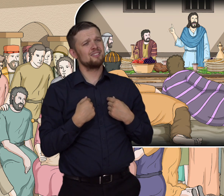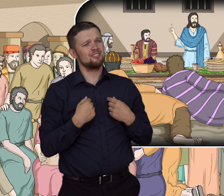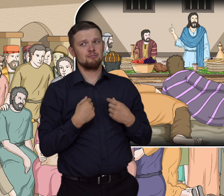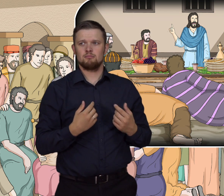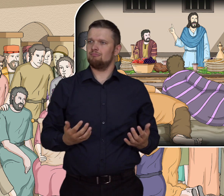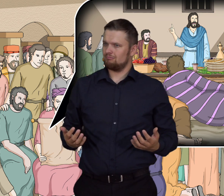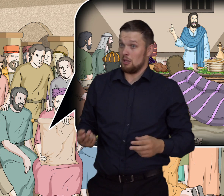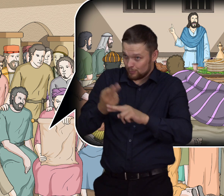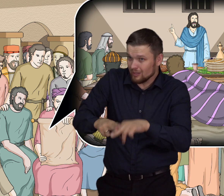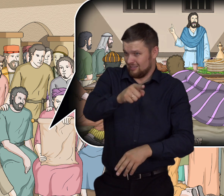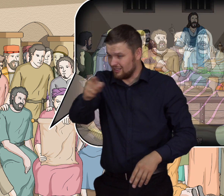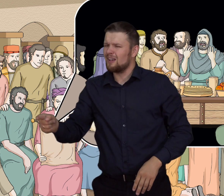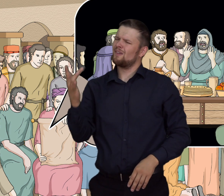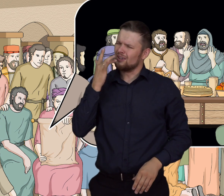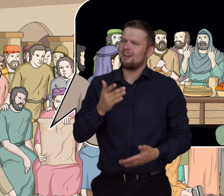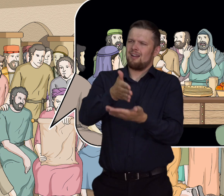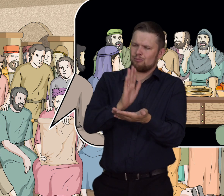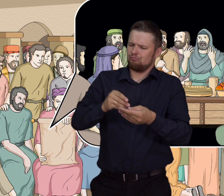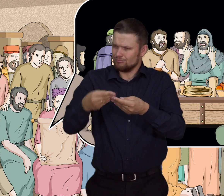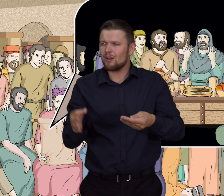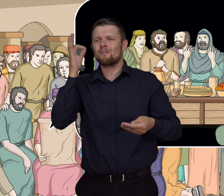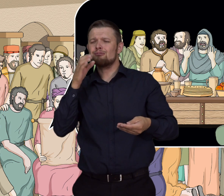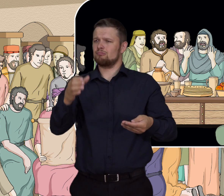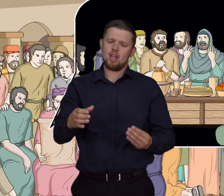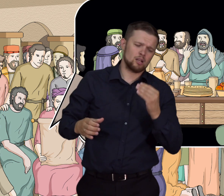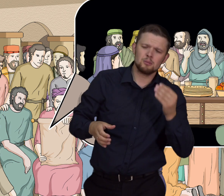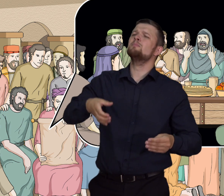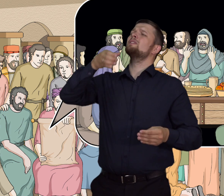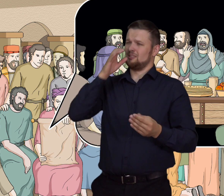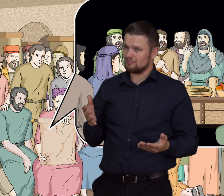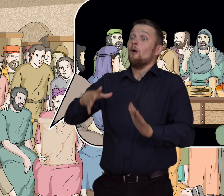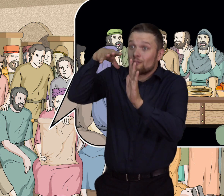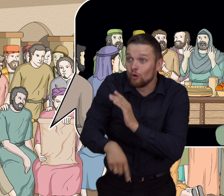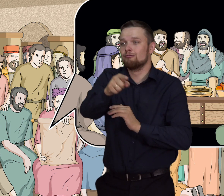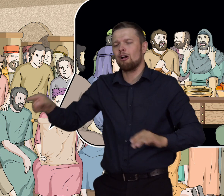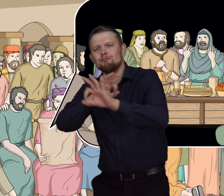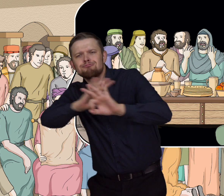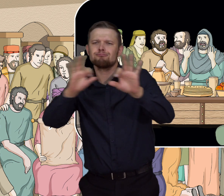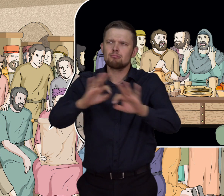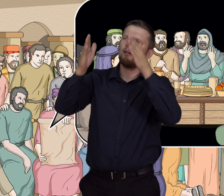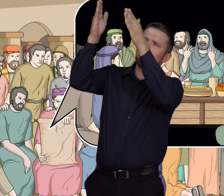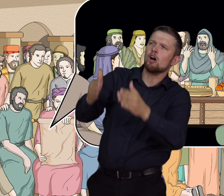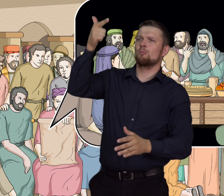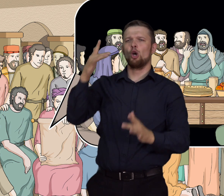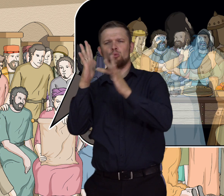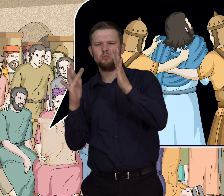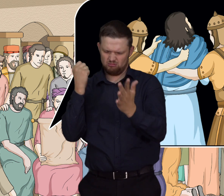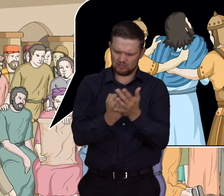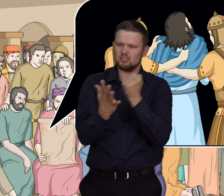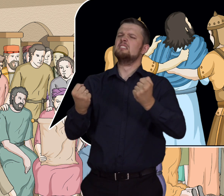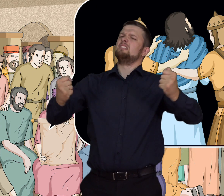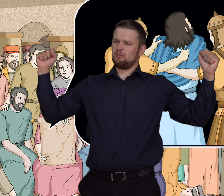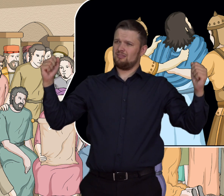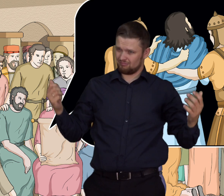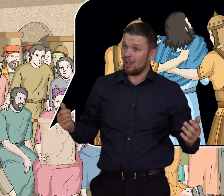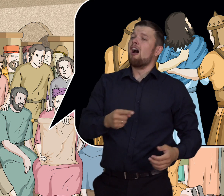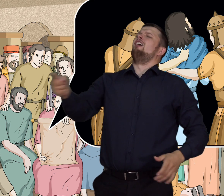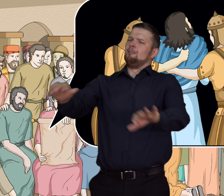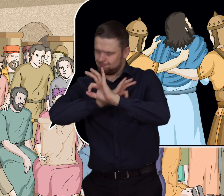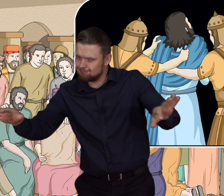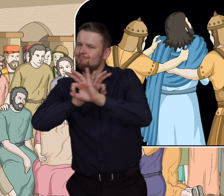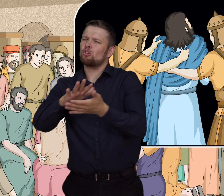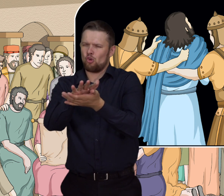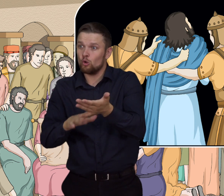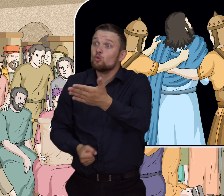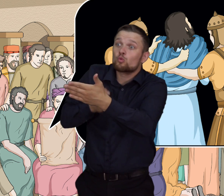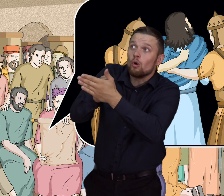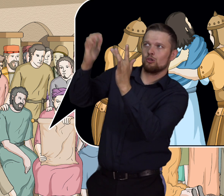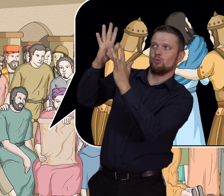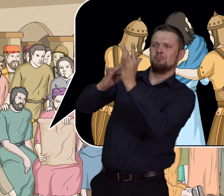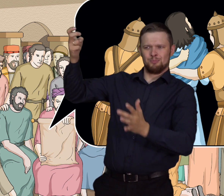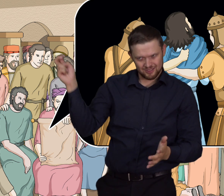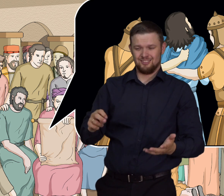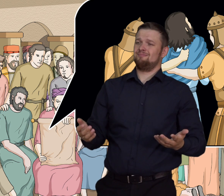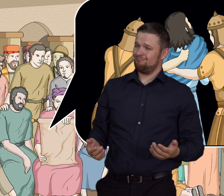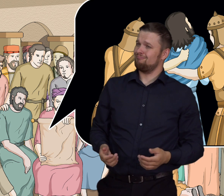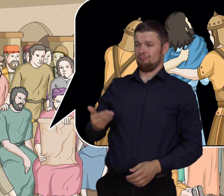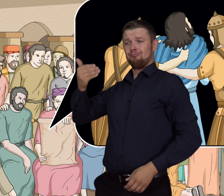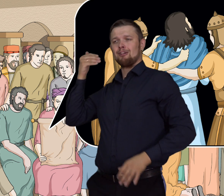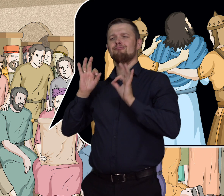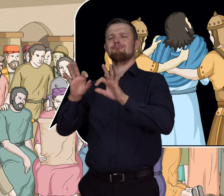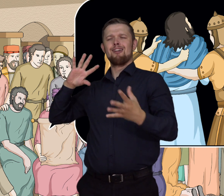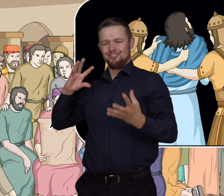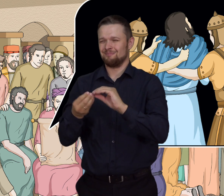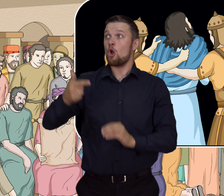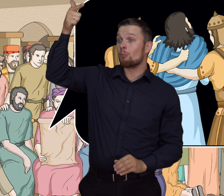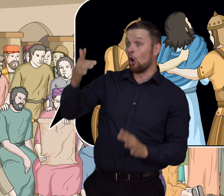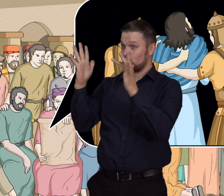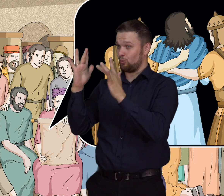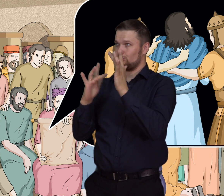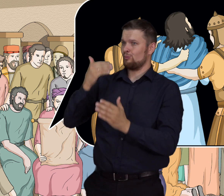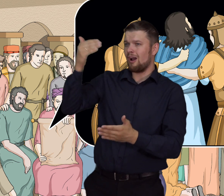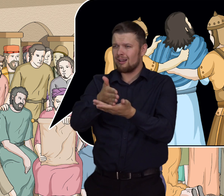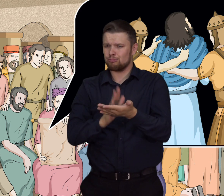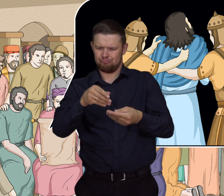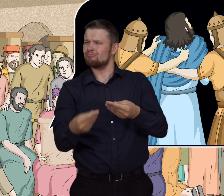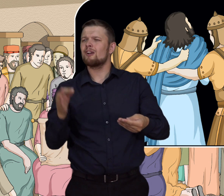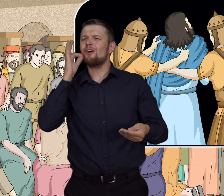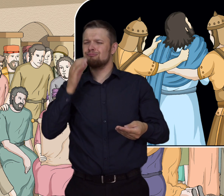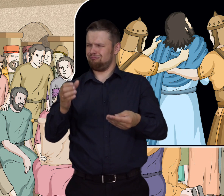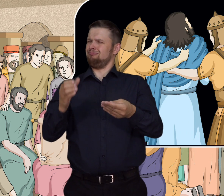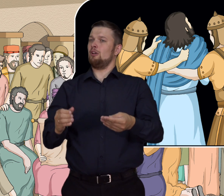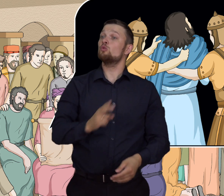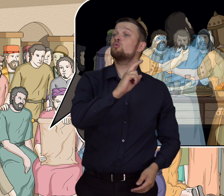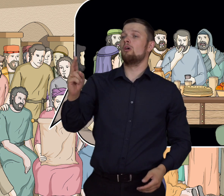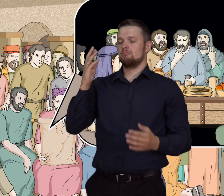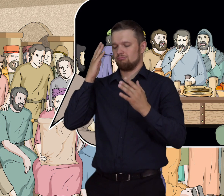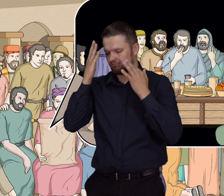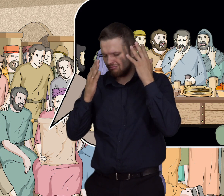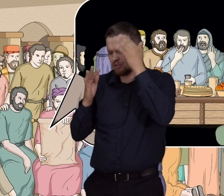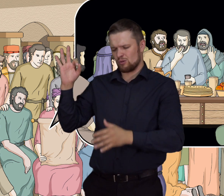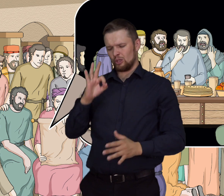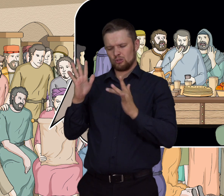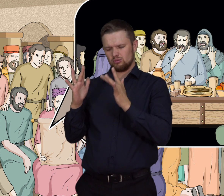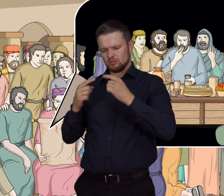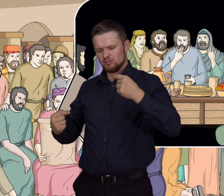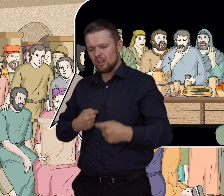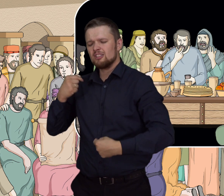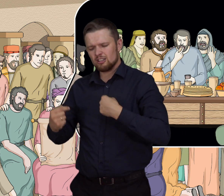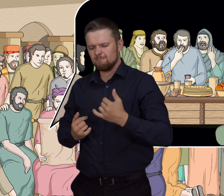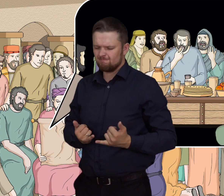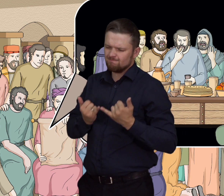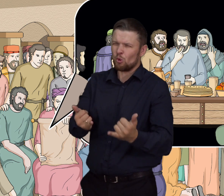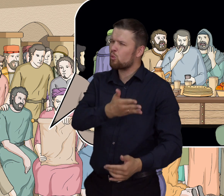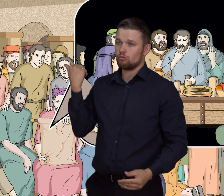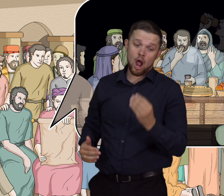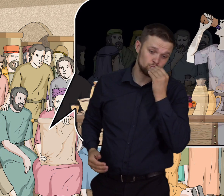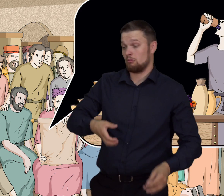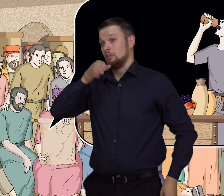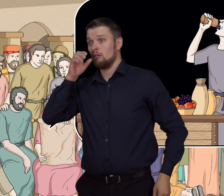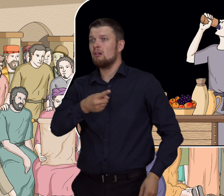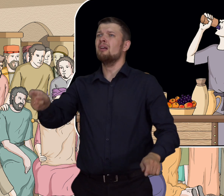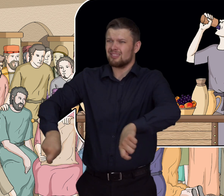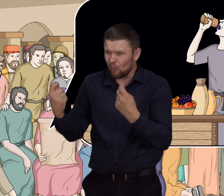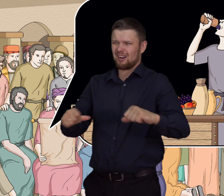For as often as you eat this bread and drink this cup, you proclaim the Lord’s death until He comes.